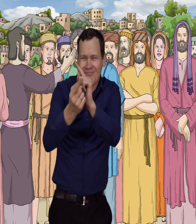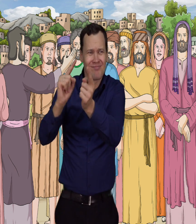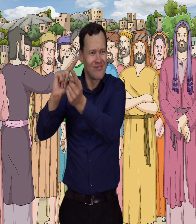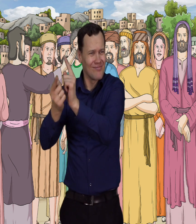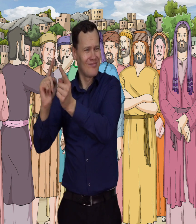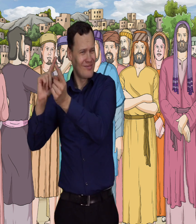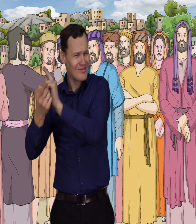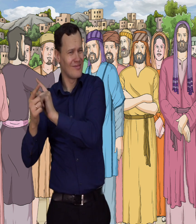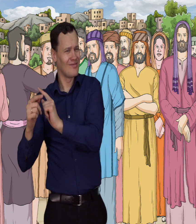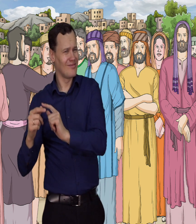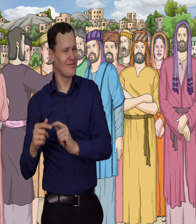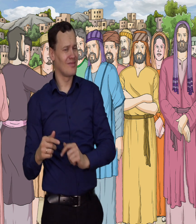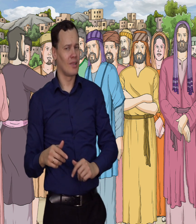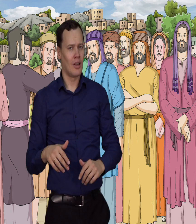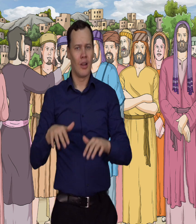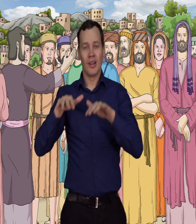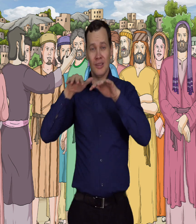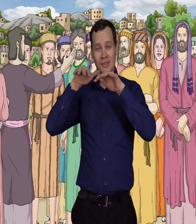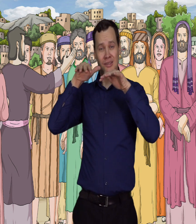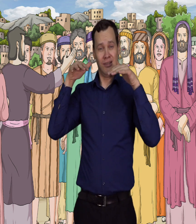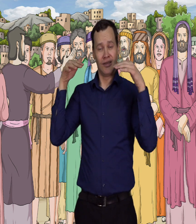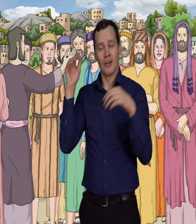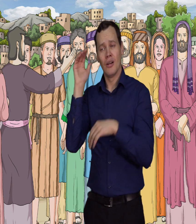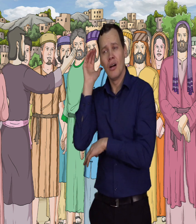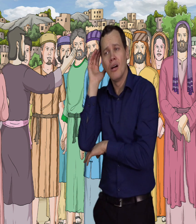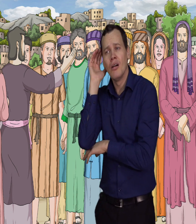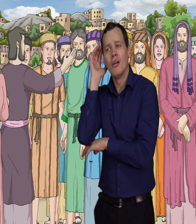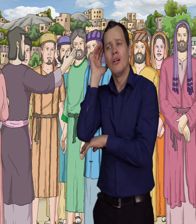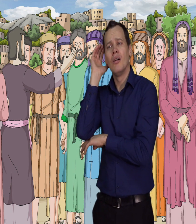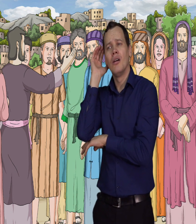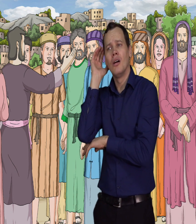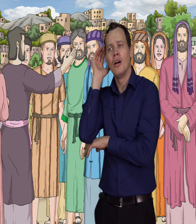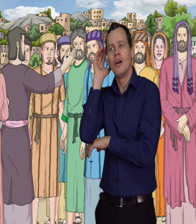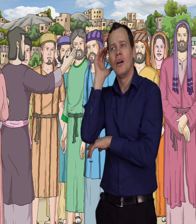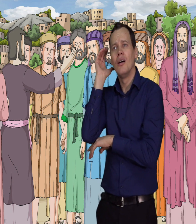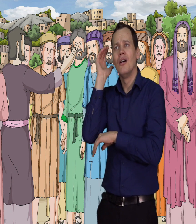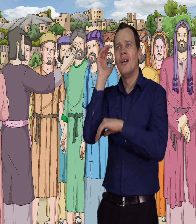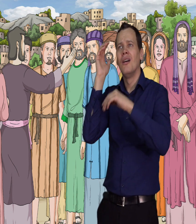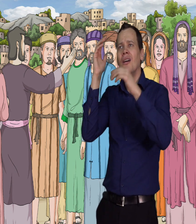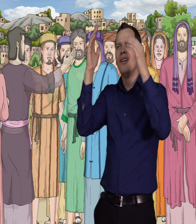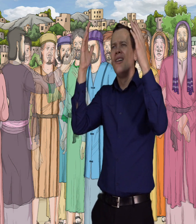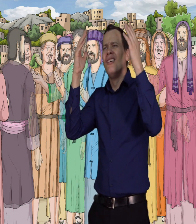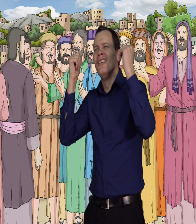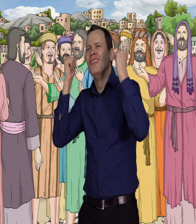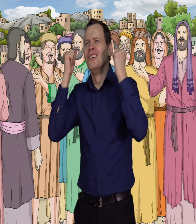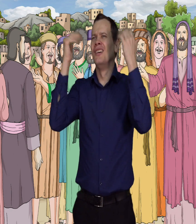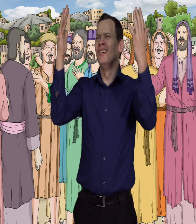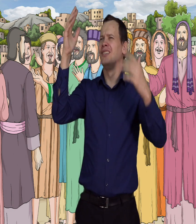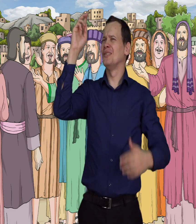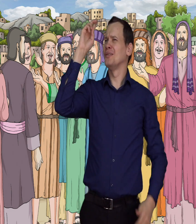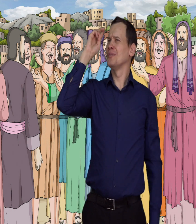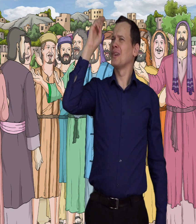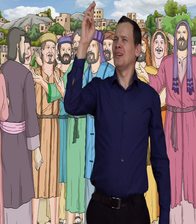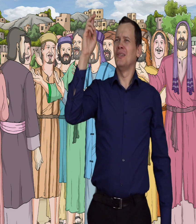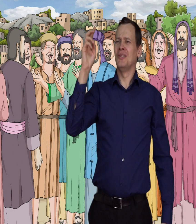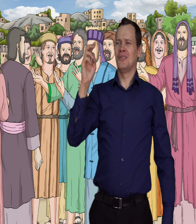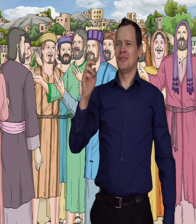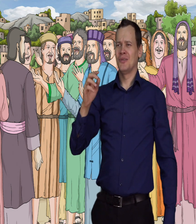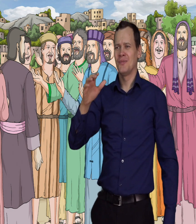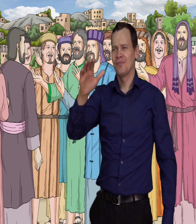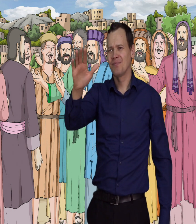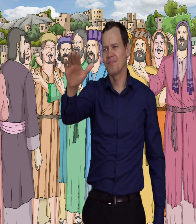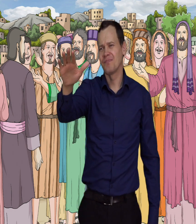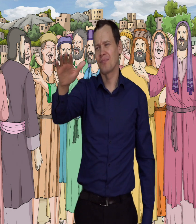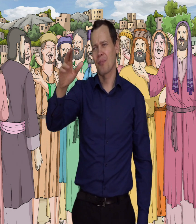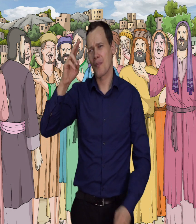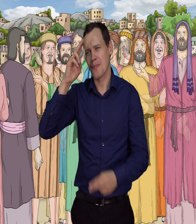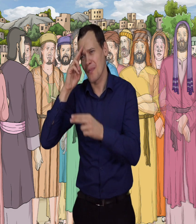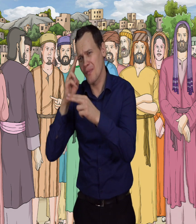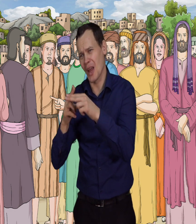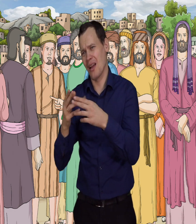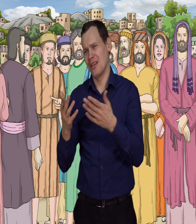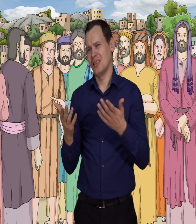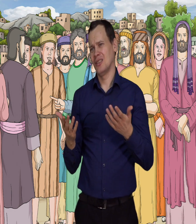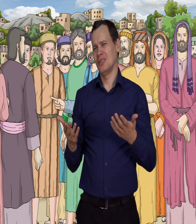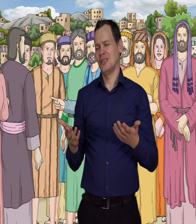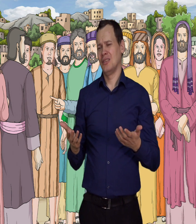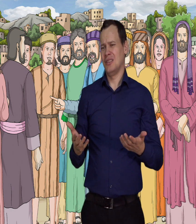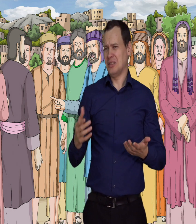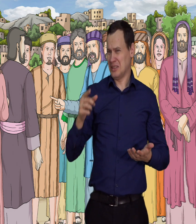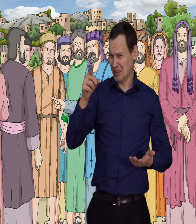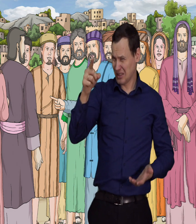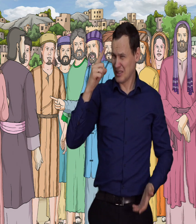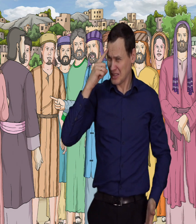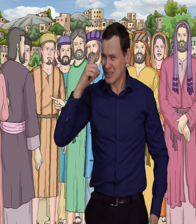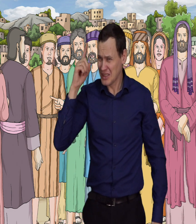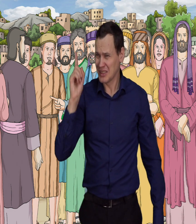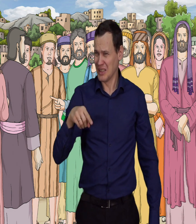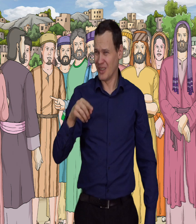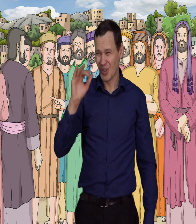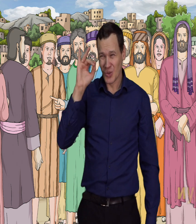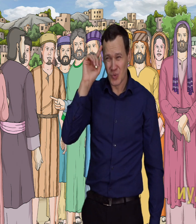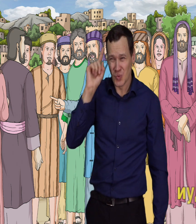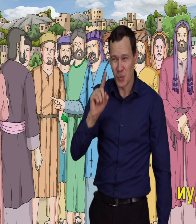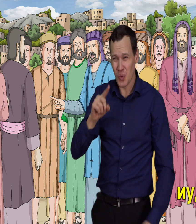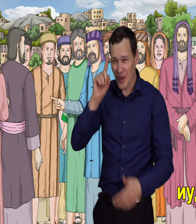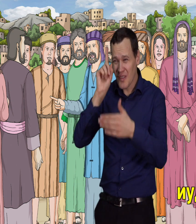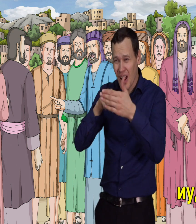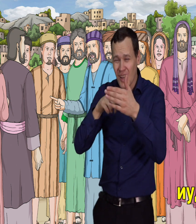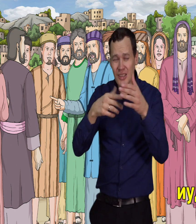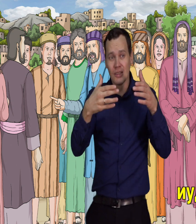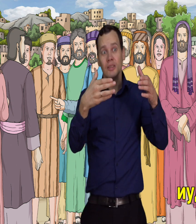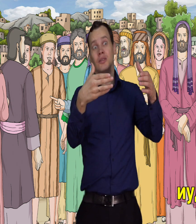When they heard this, they glorified God.